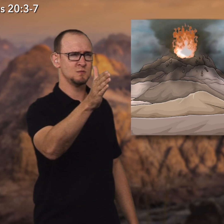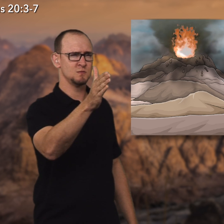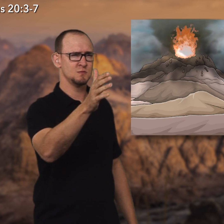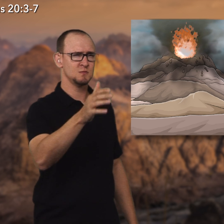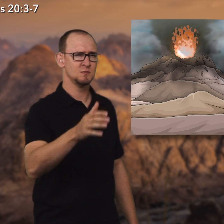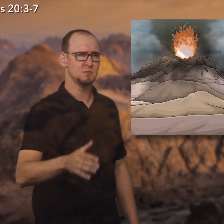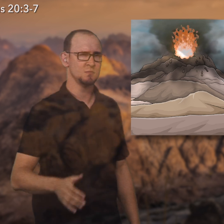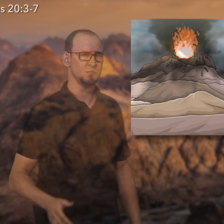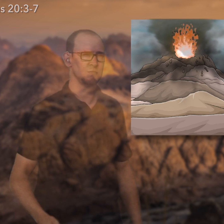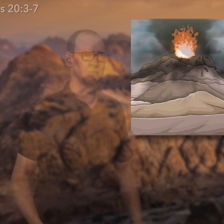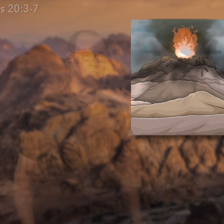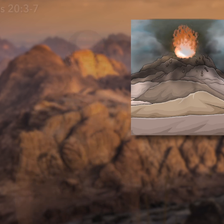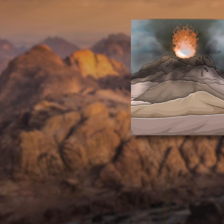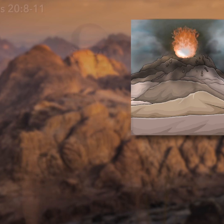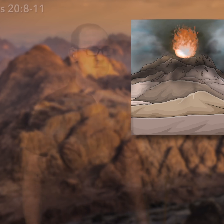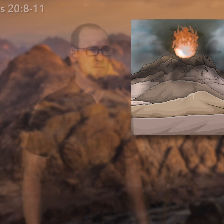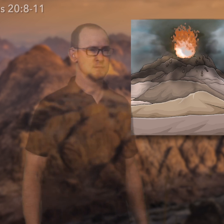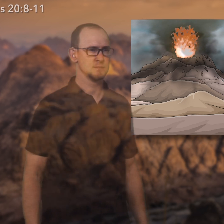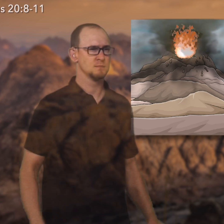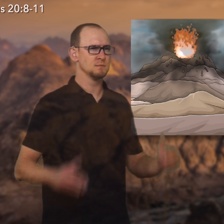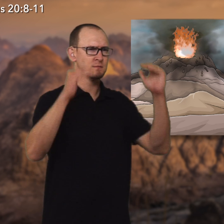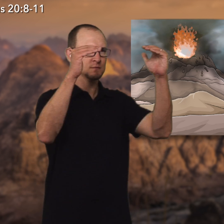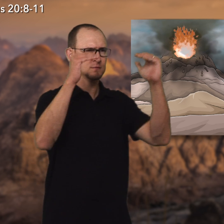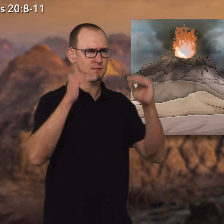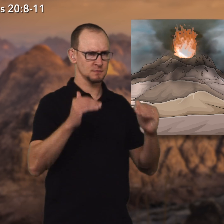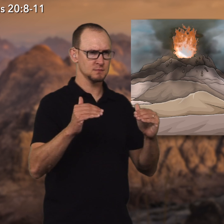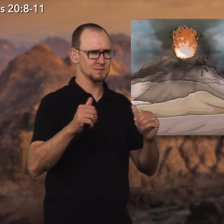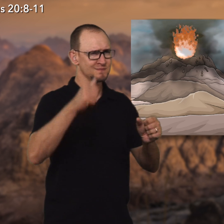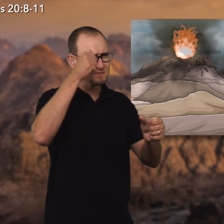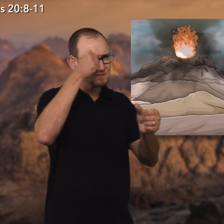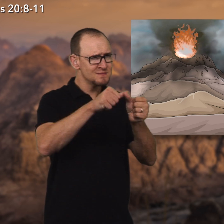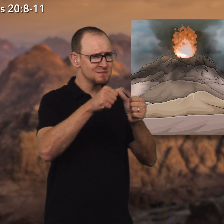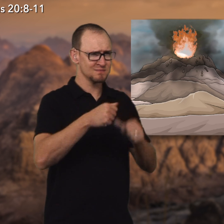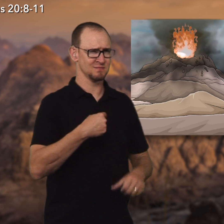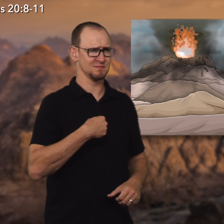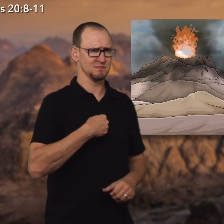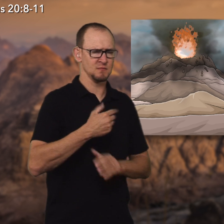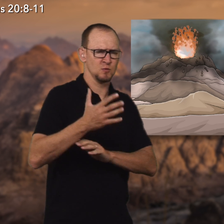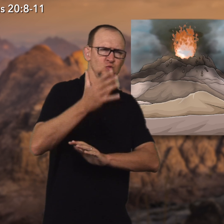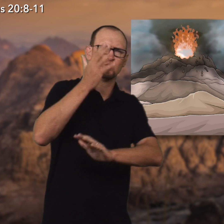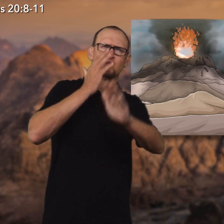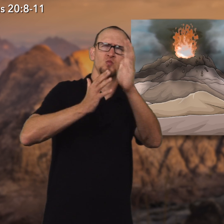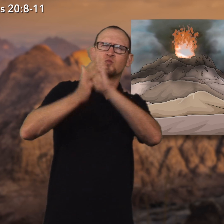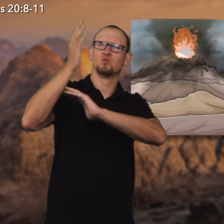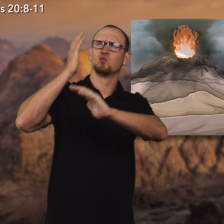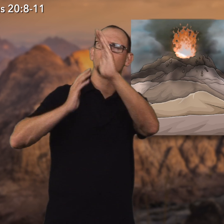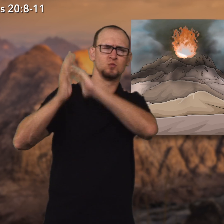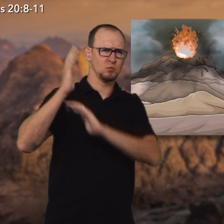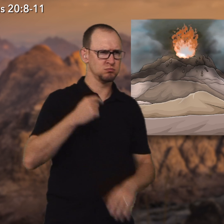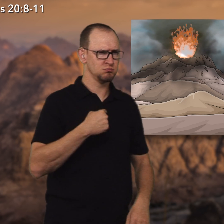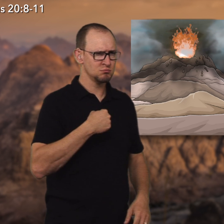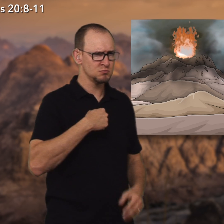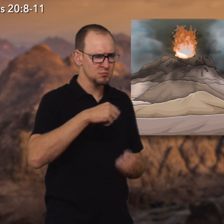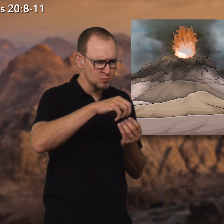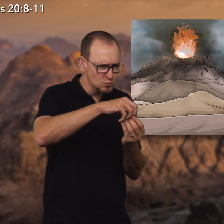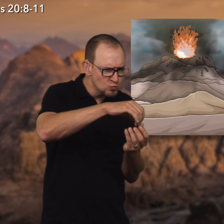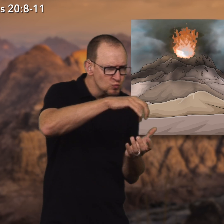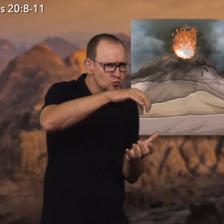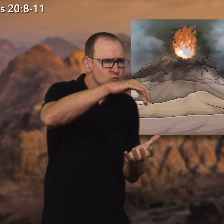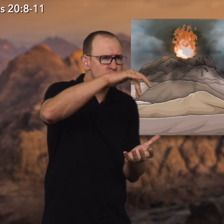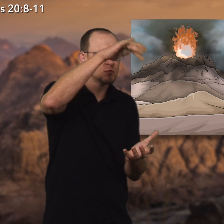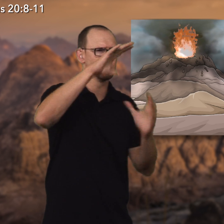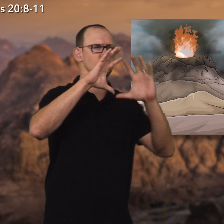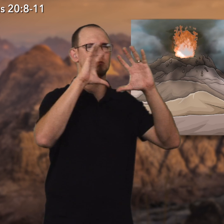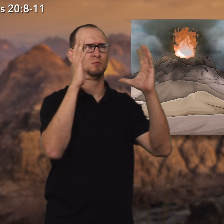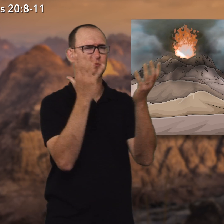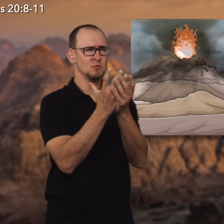Remember the Sabbath day by keeping it holy.